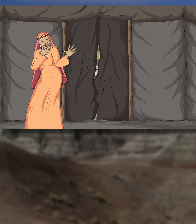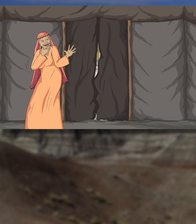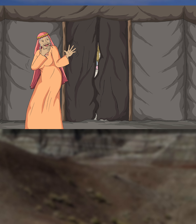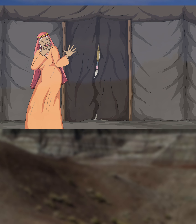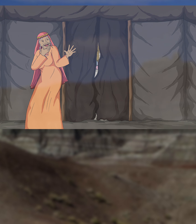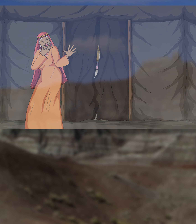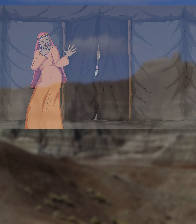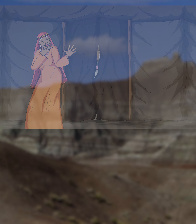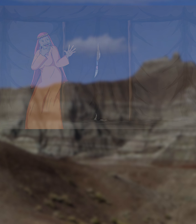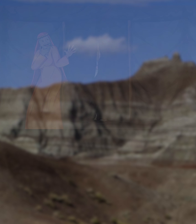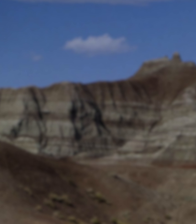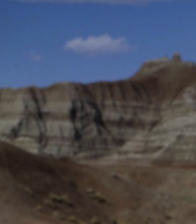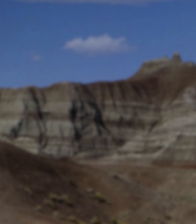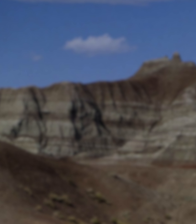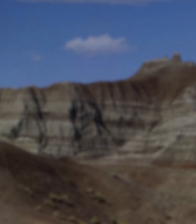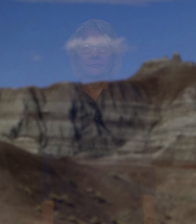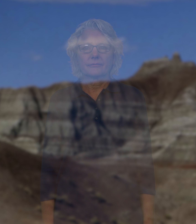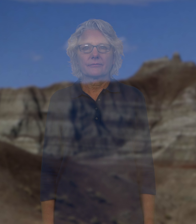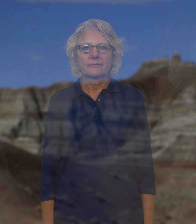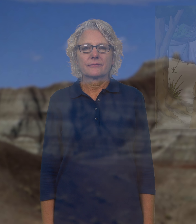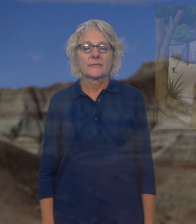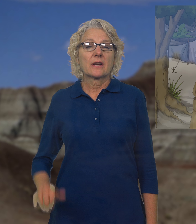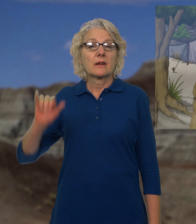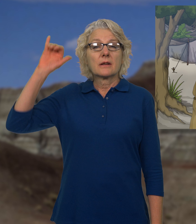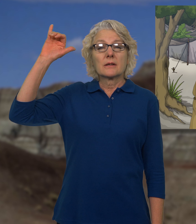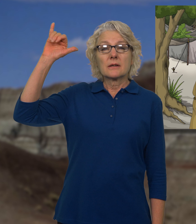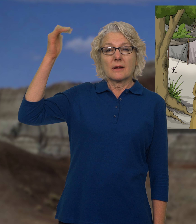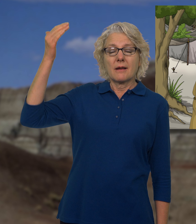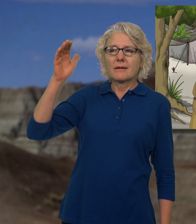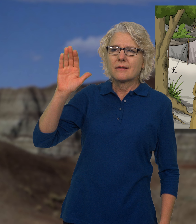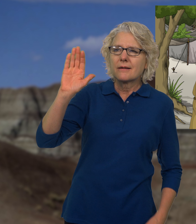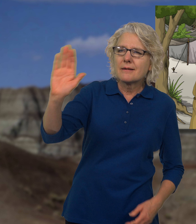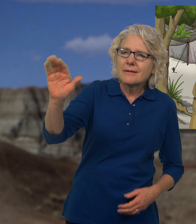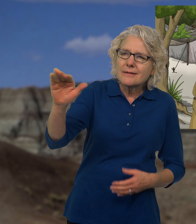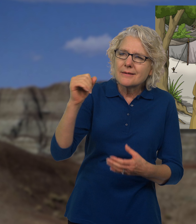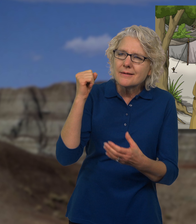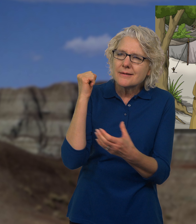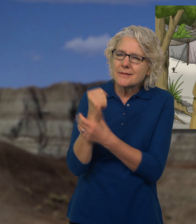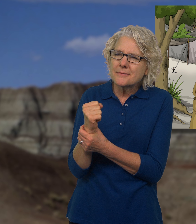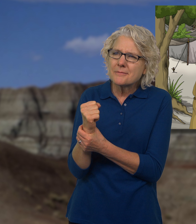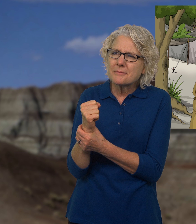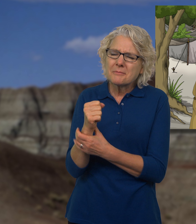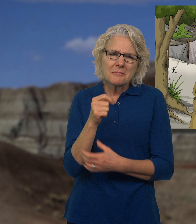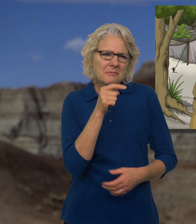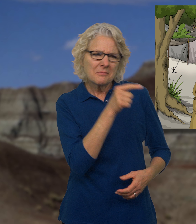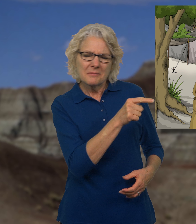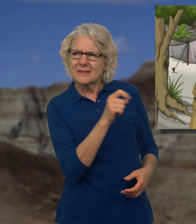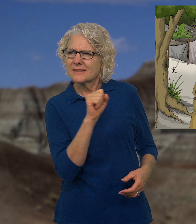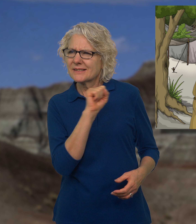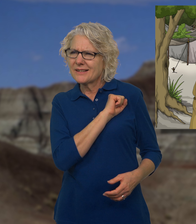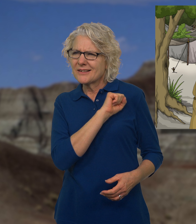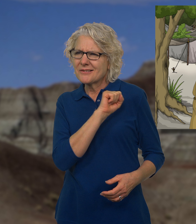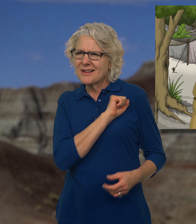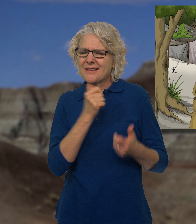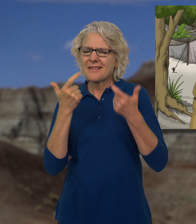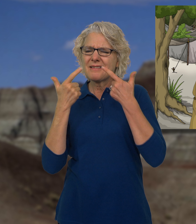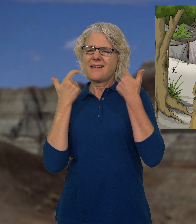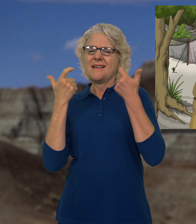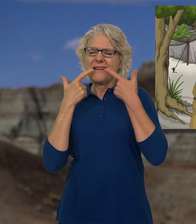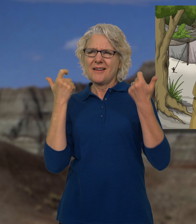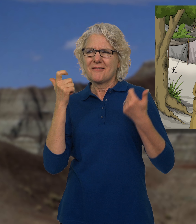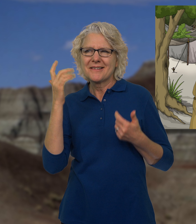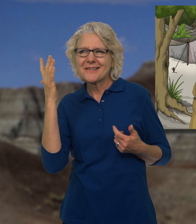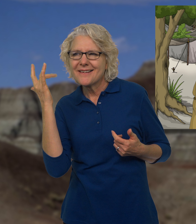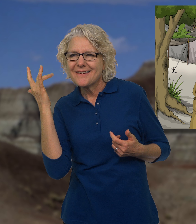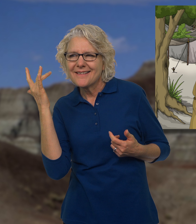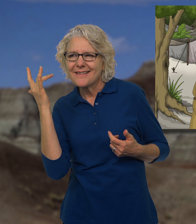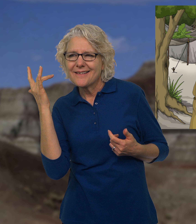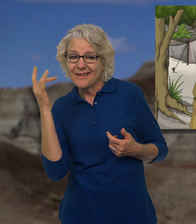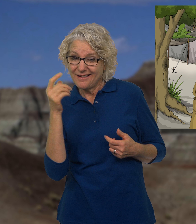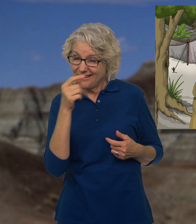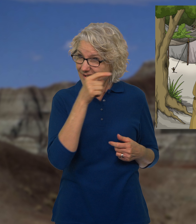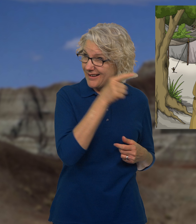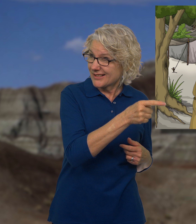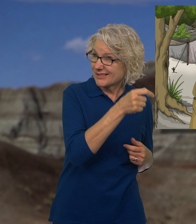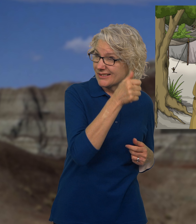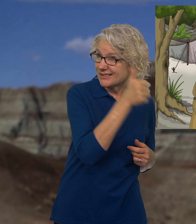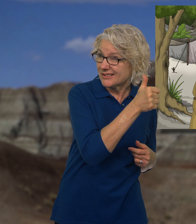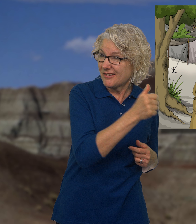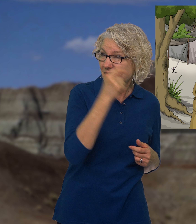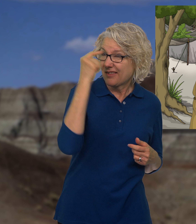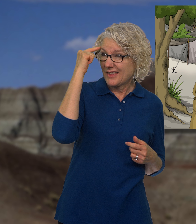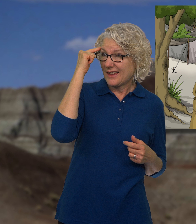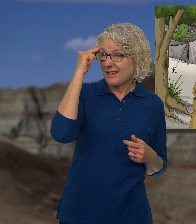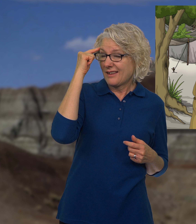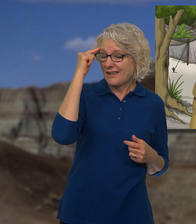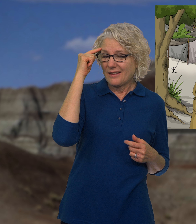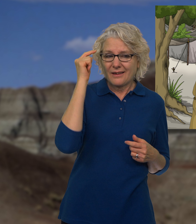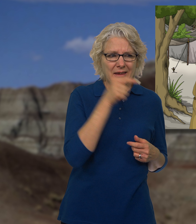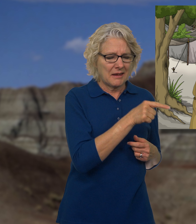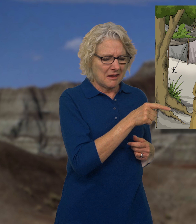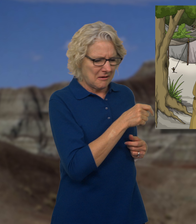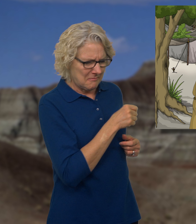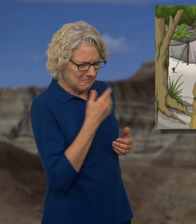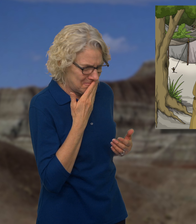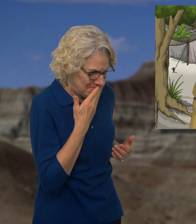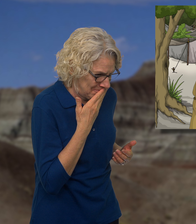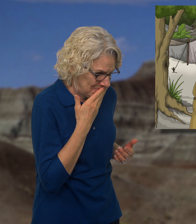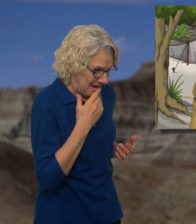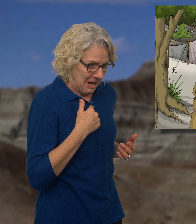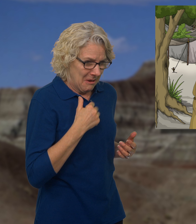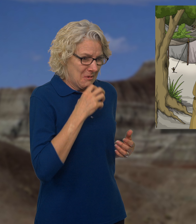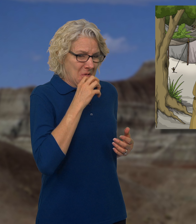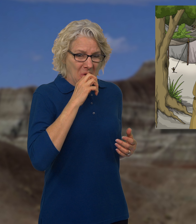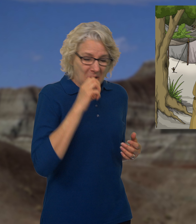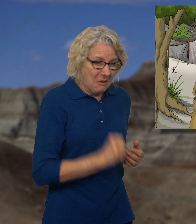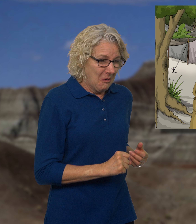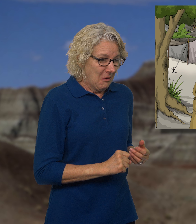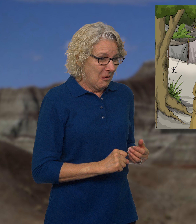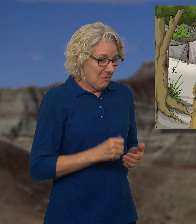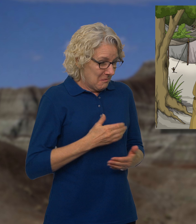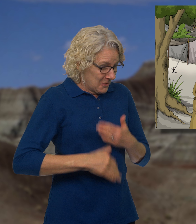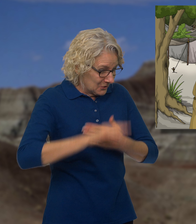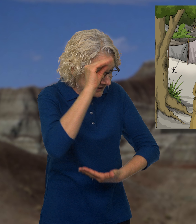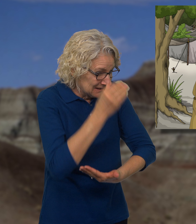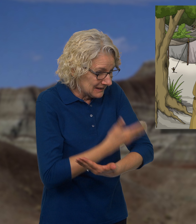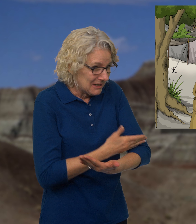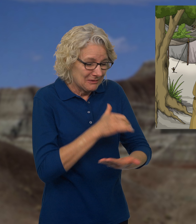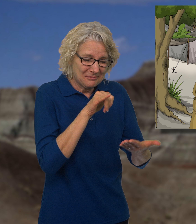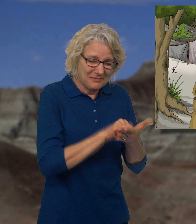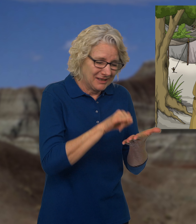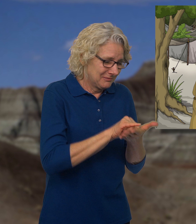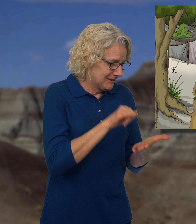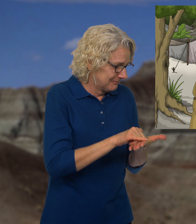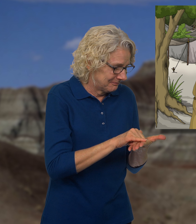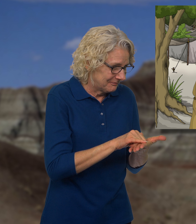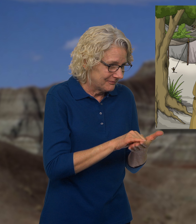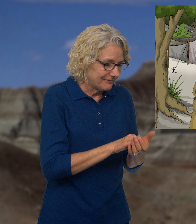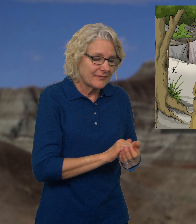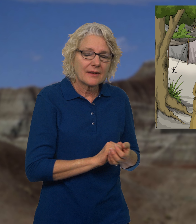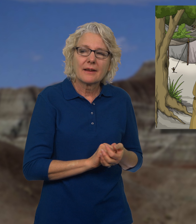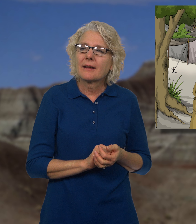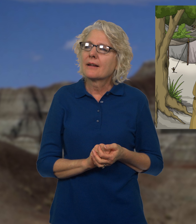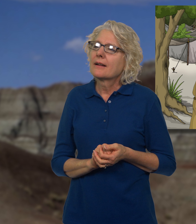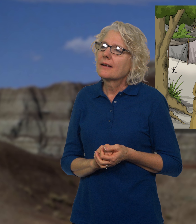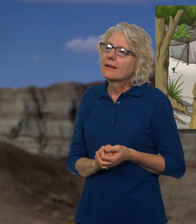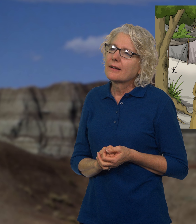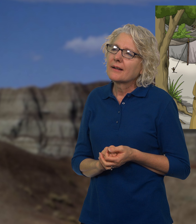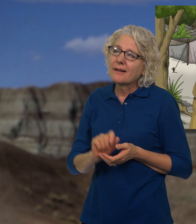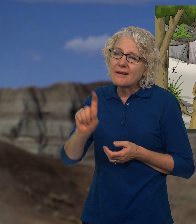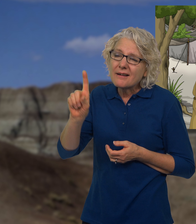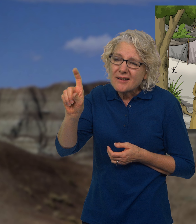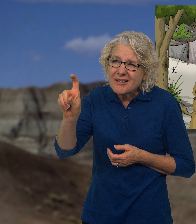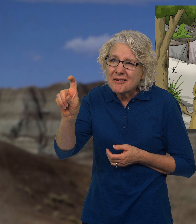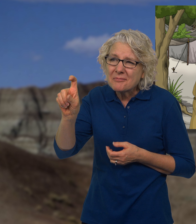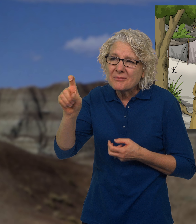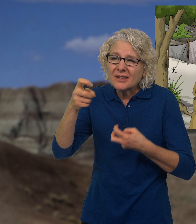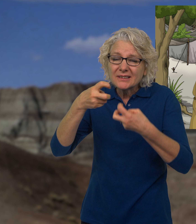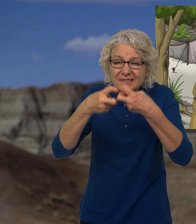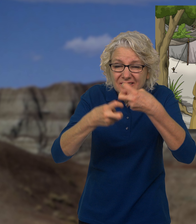And the LORD asked Abraham, “Why did Sarah laugh and say, ‘Can I really bear a child when I am old?’